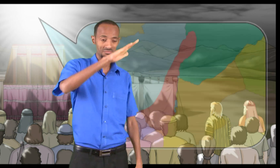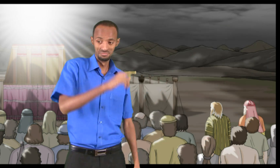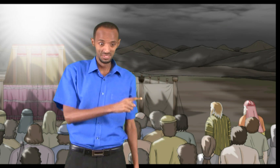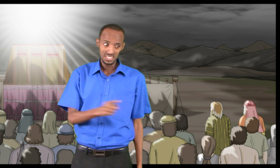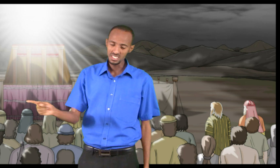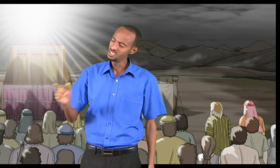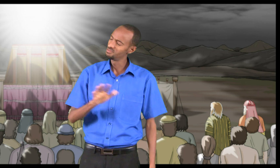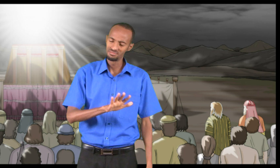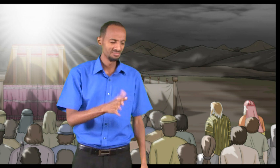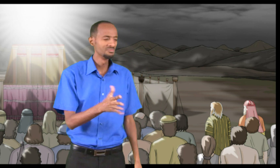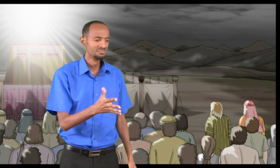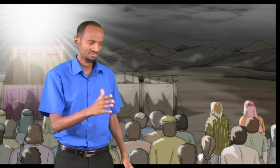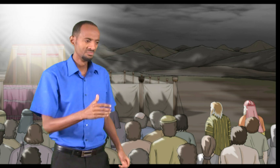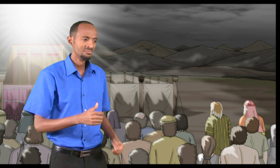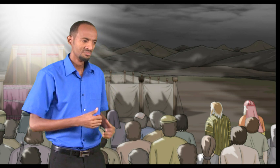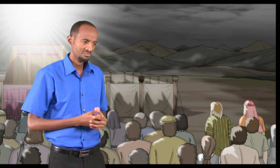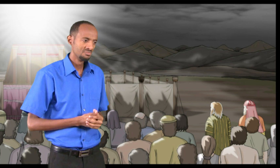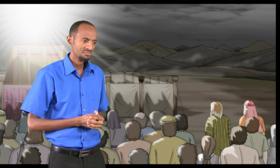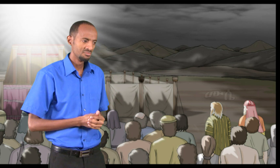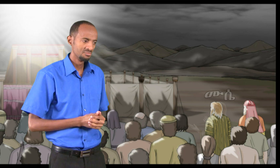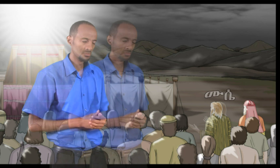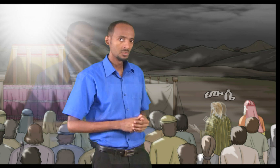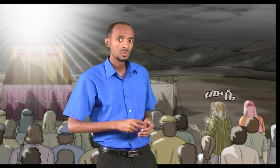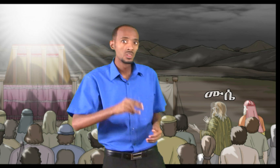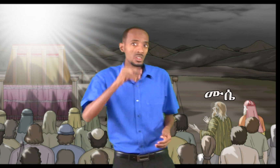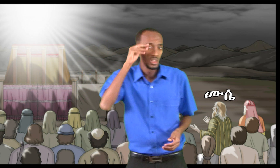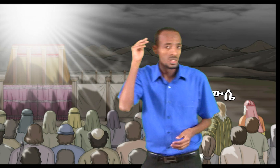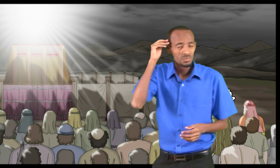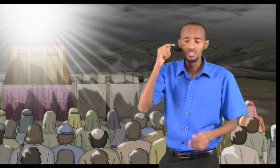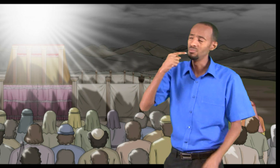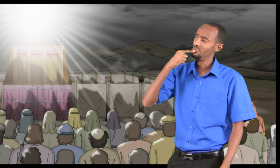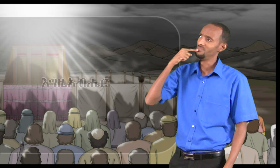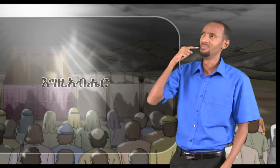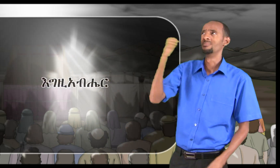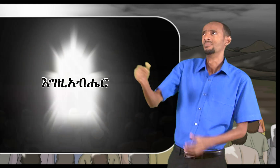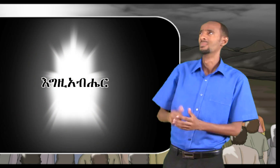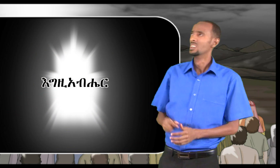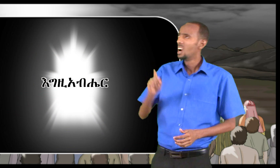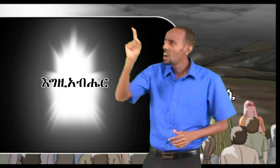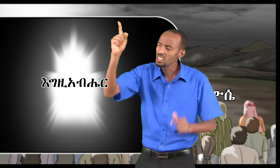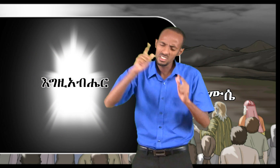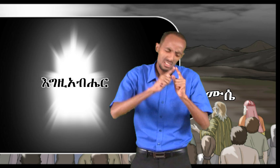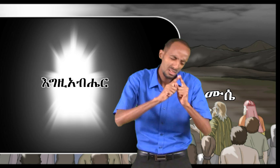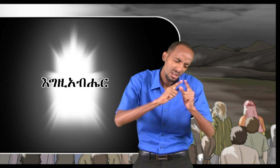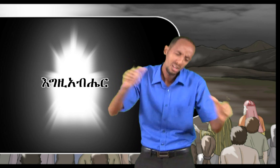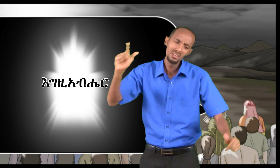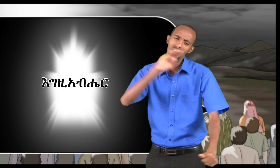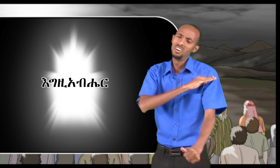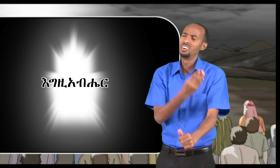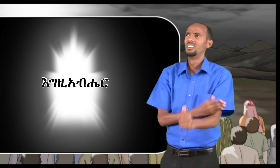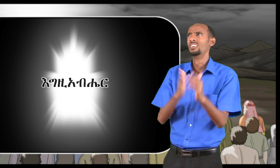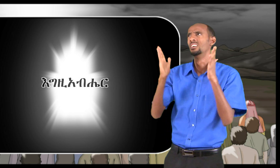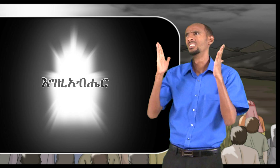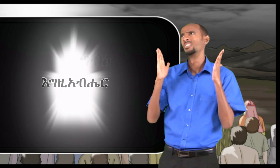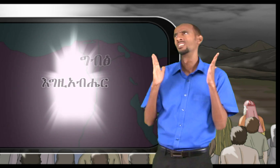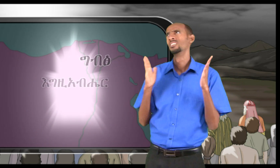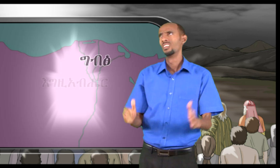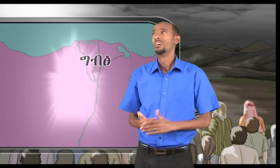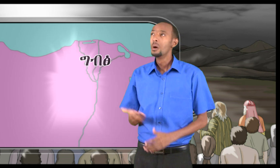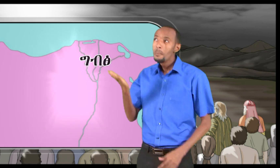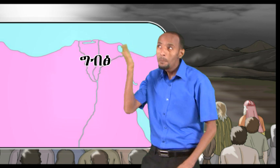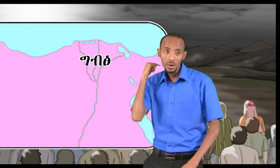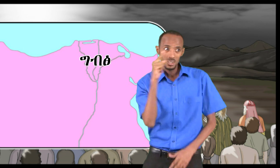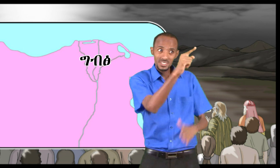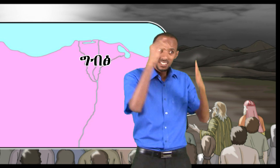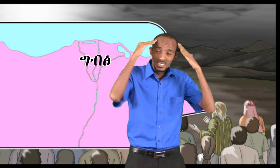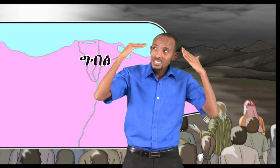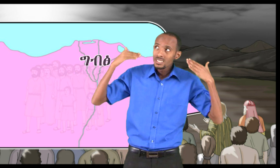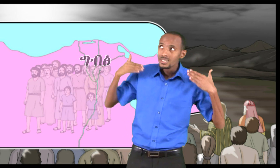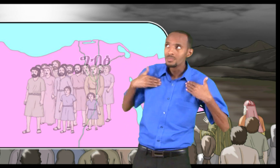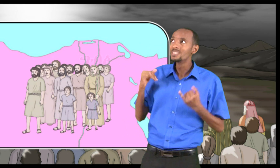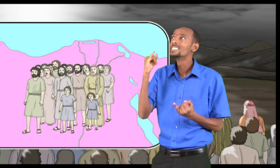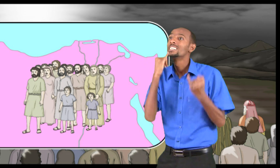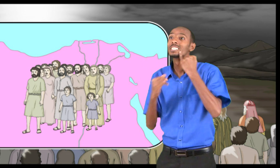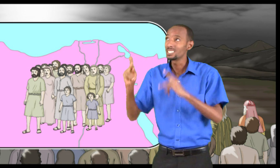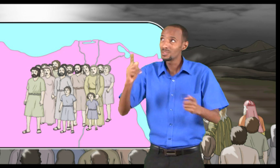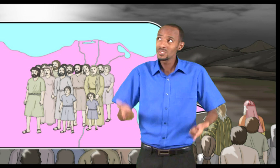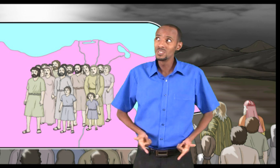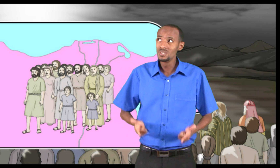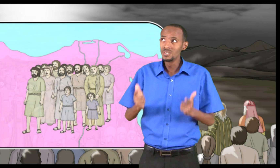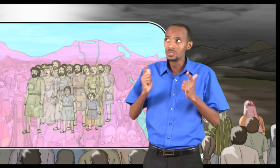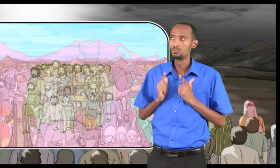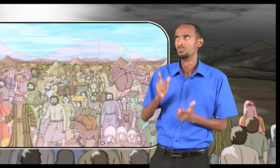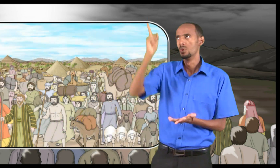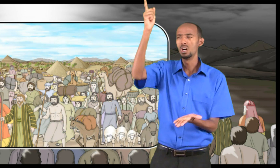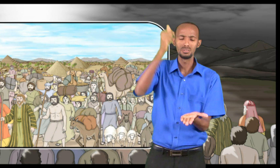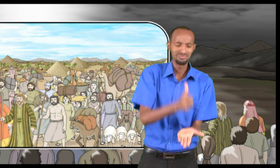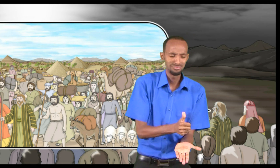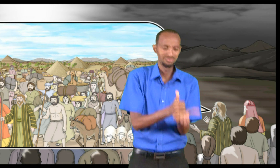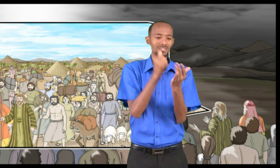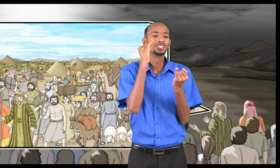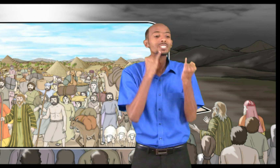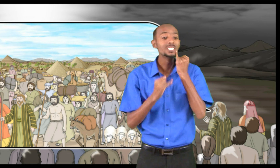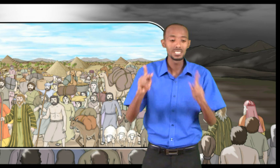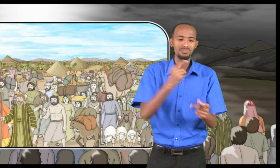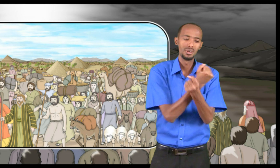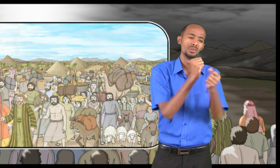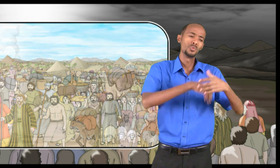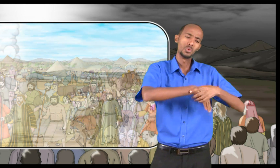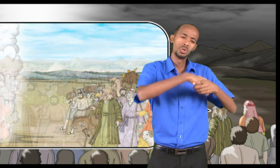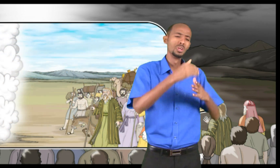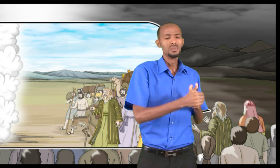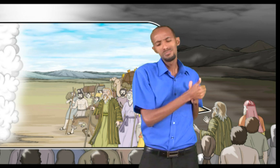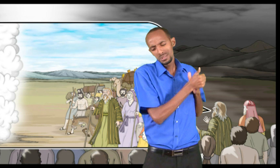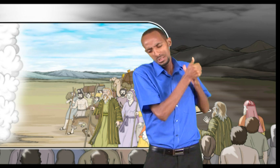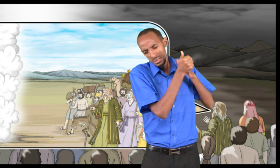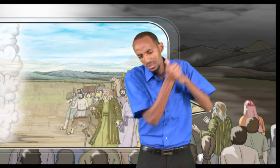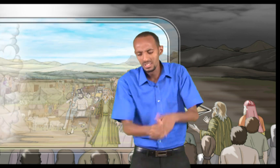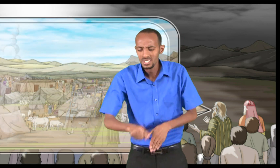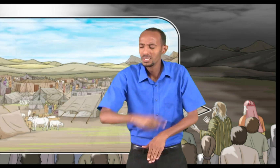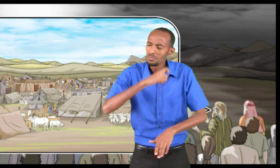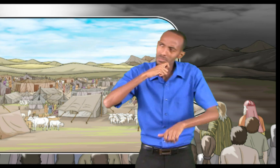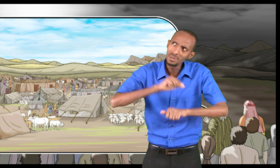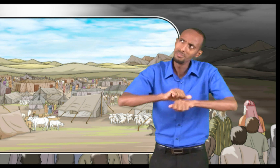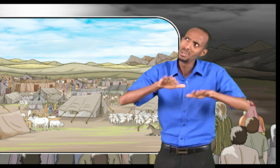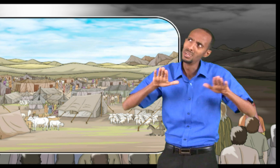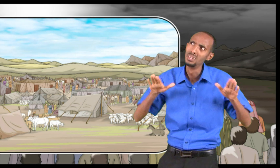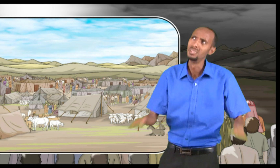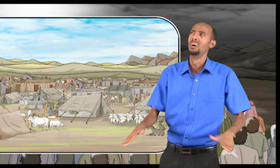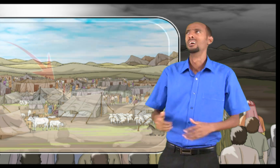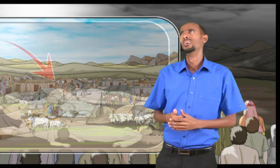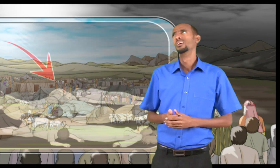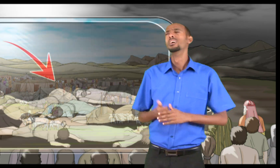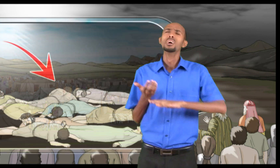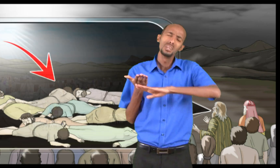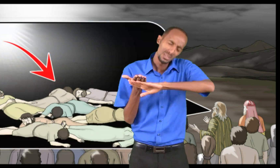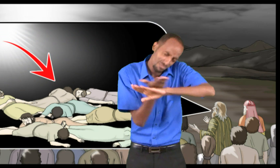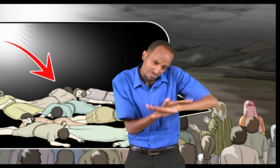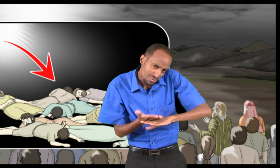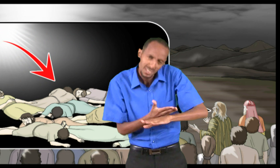But Moses said to the LORD, “The Egyptians will hear of it, for by Your strength You brought this people from among them.